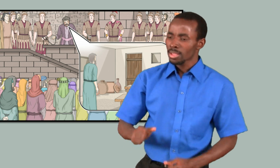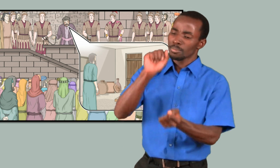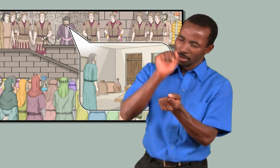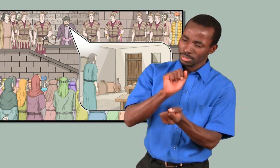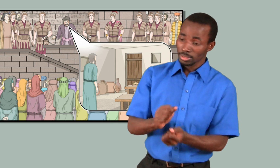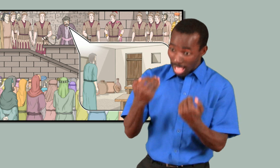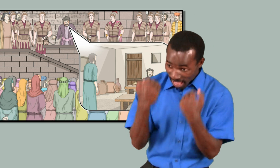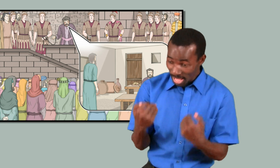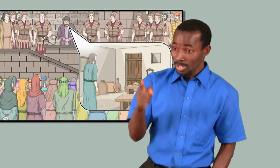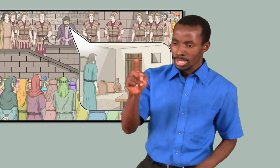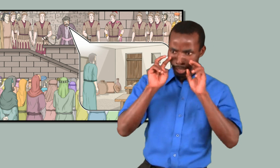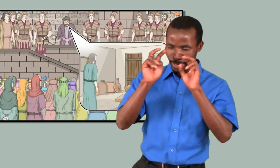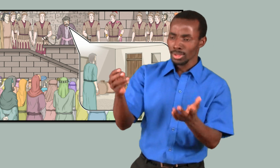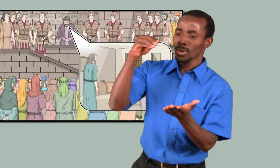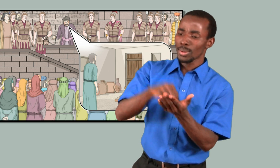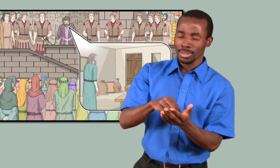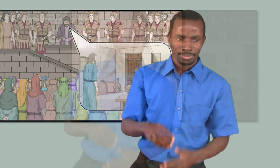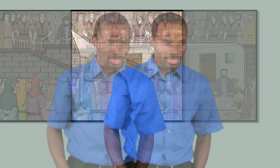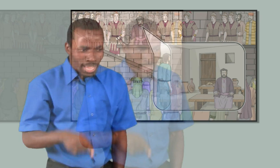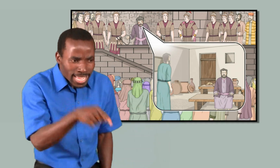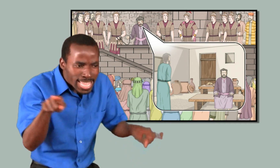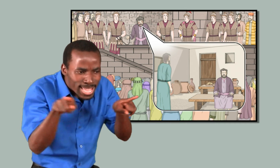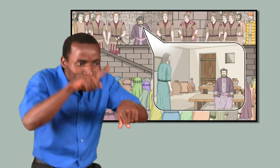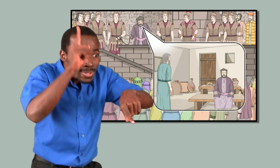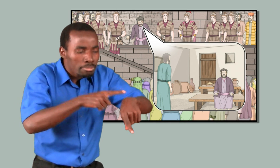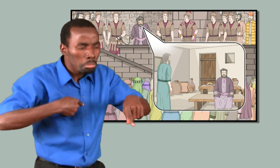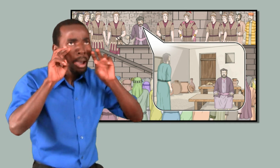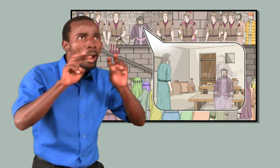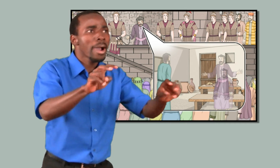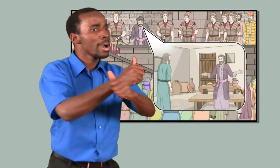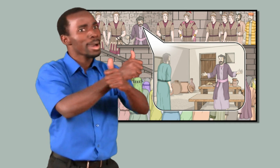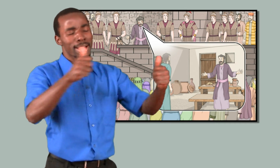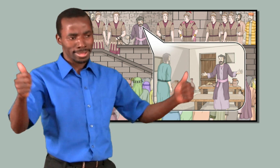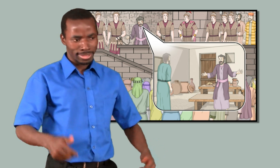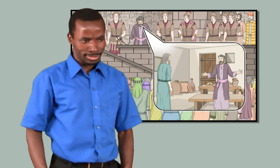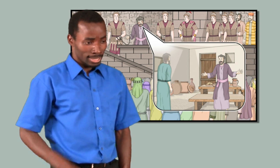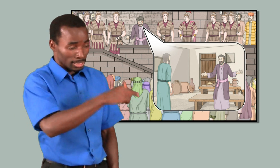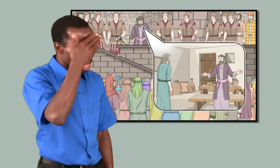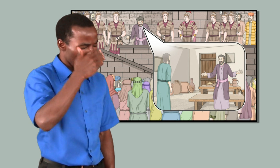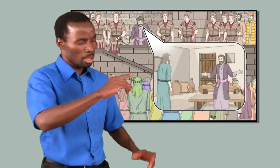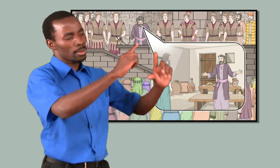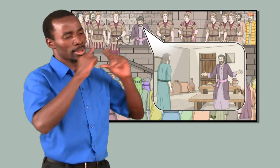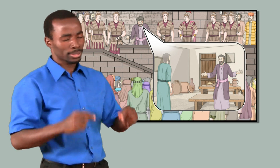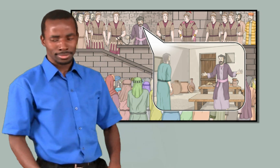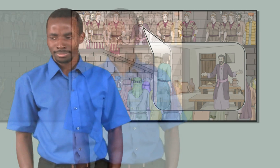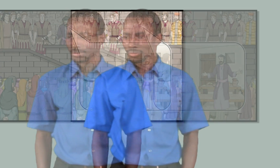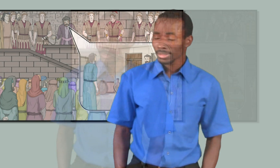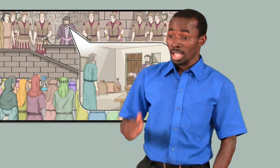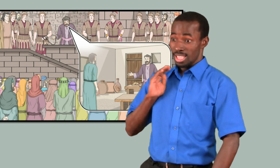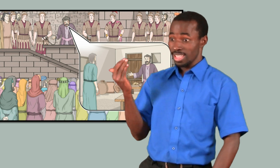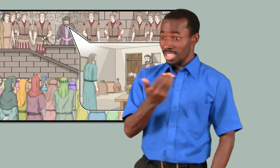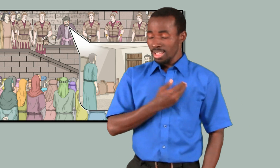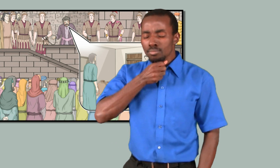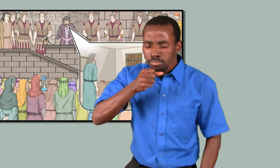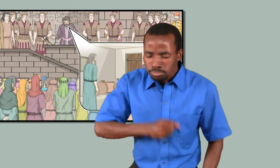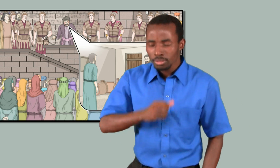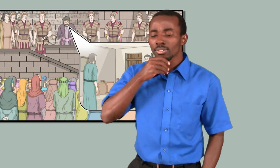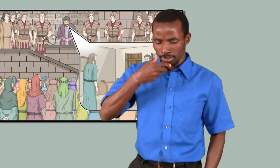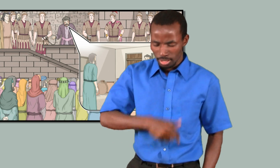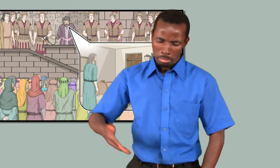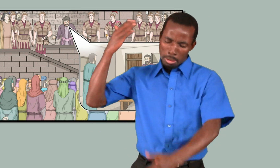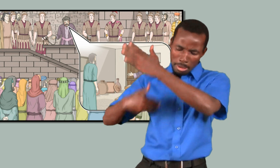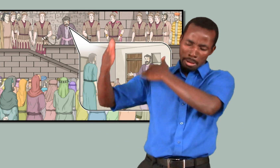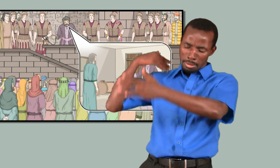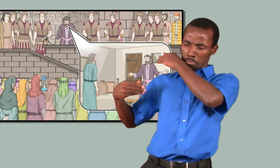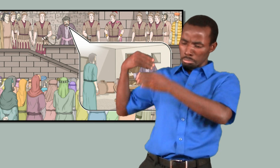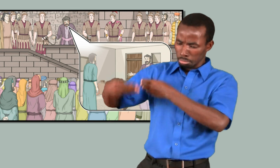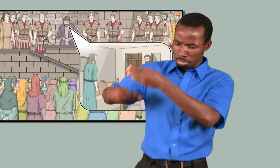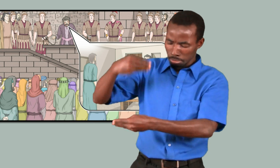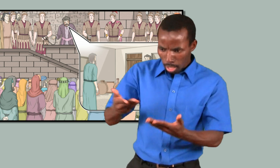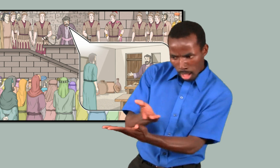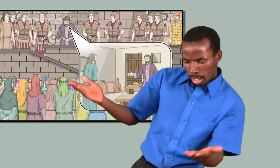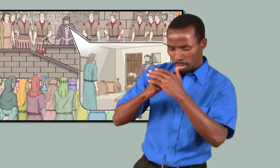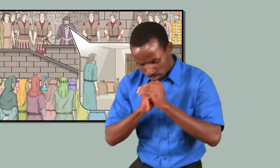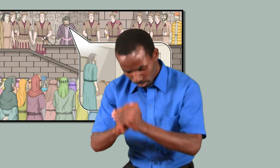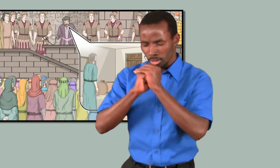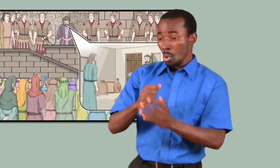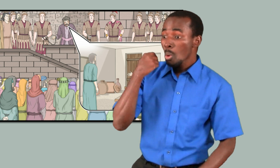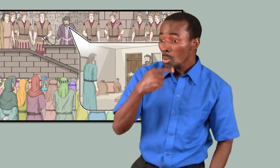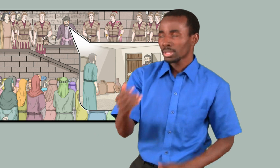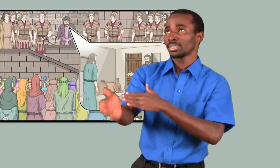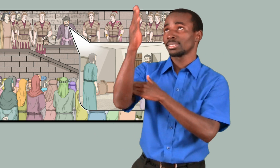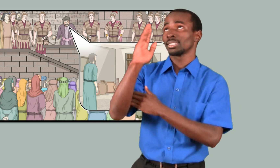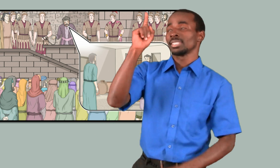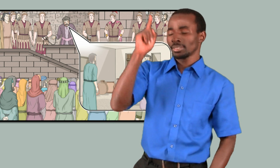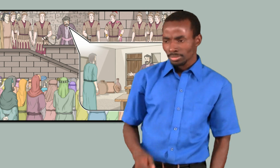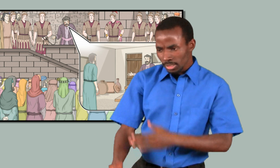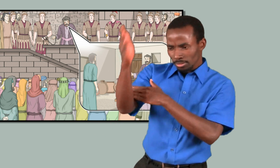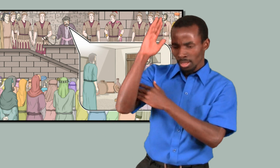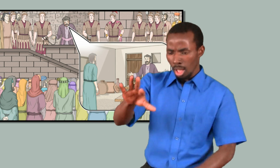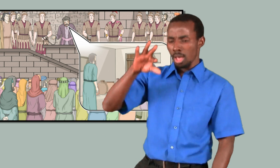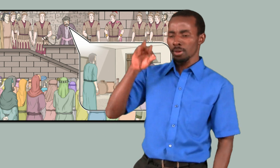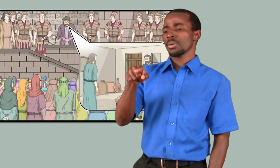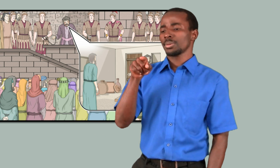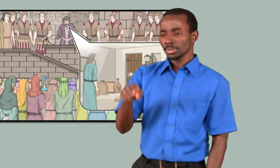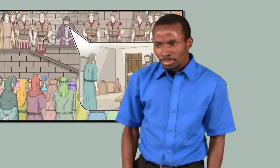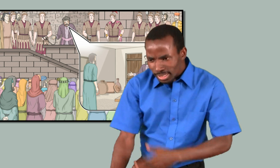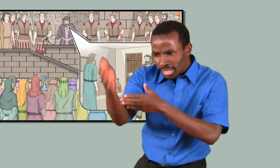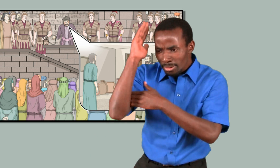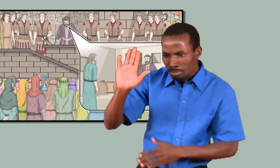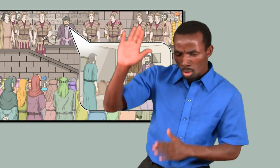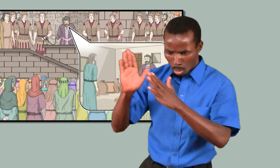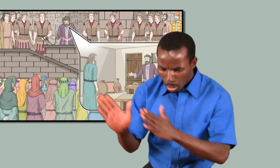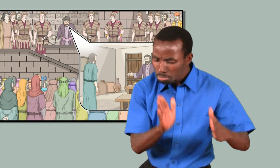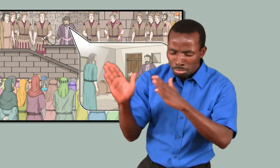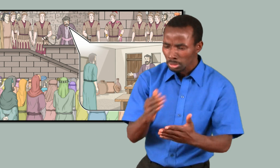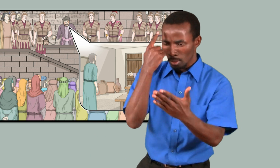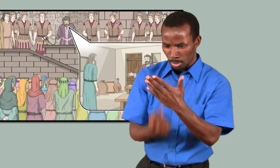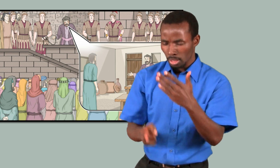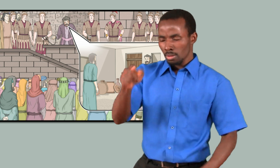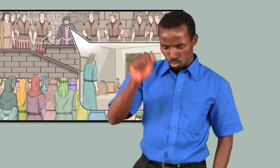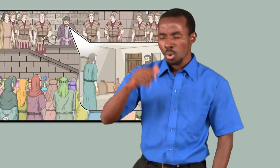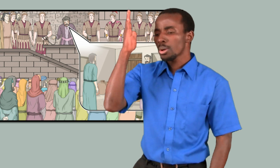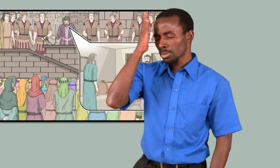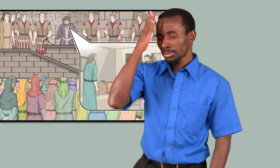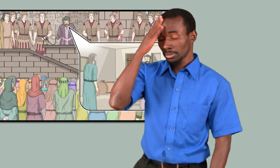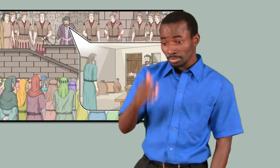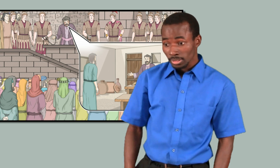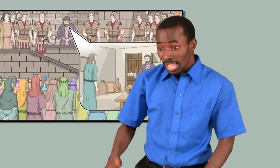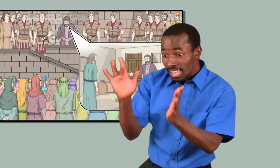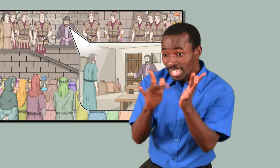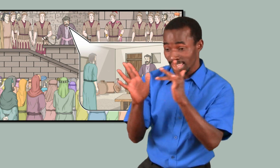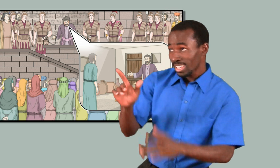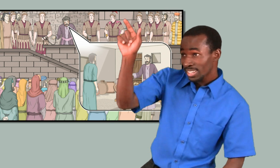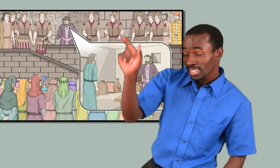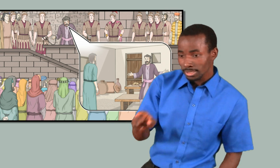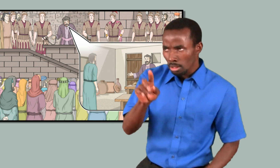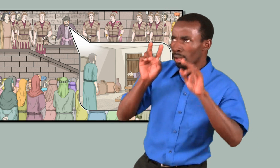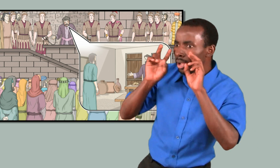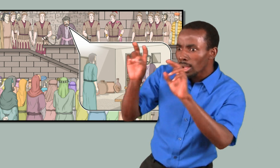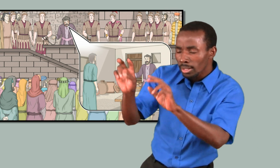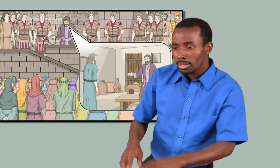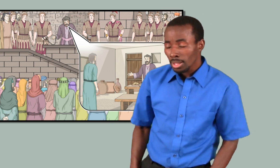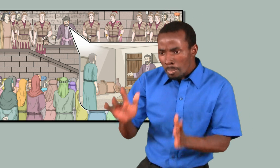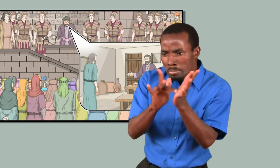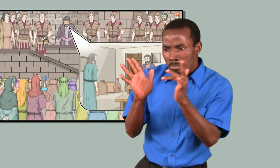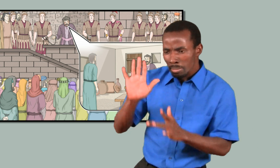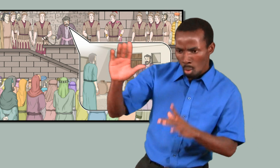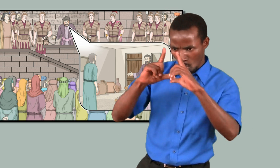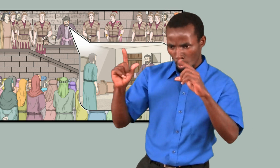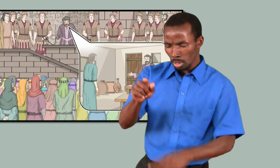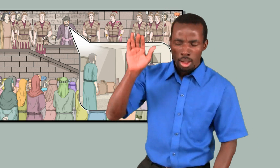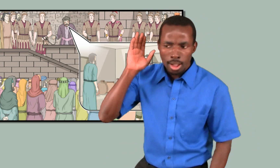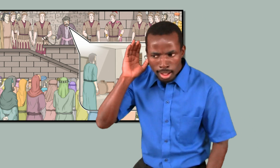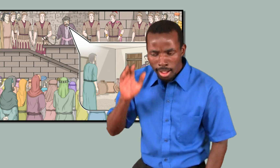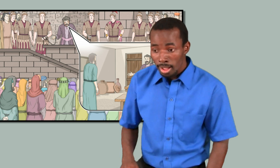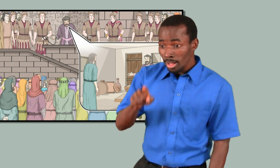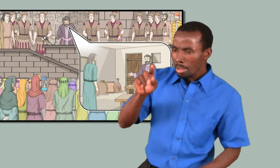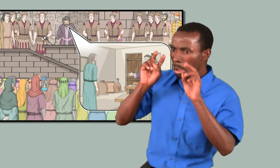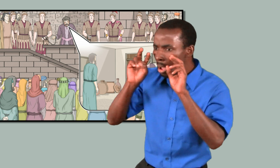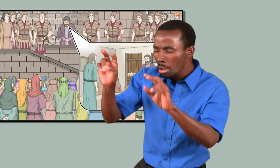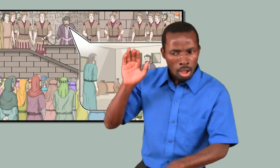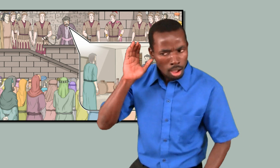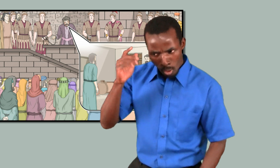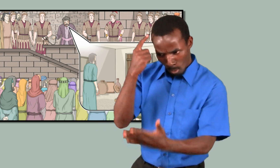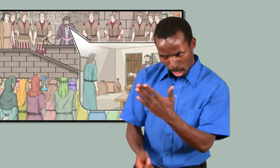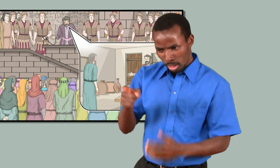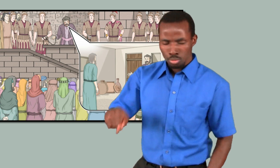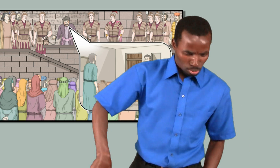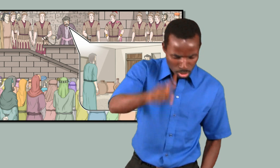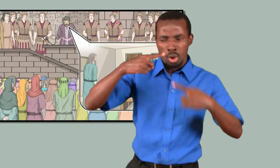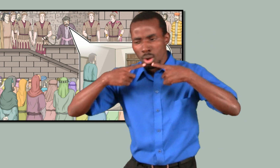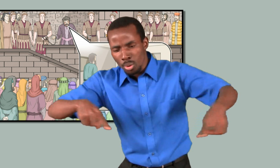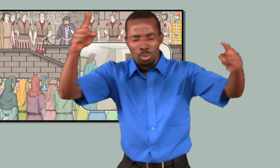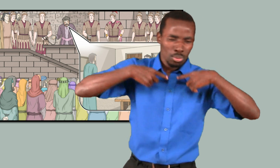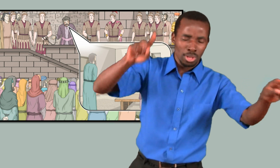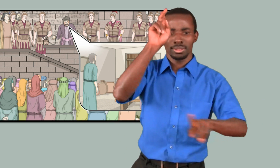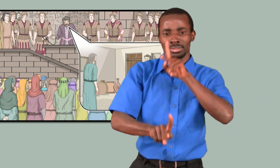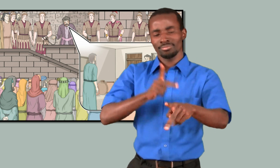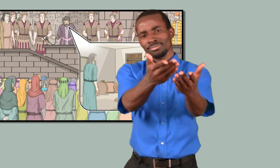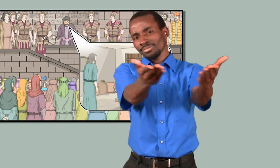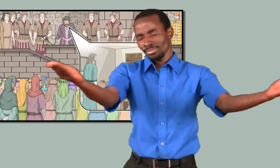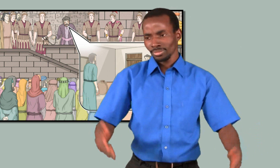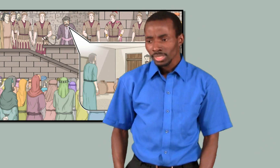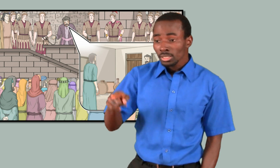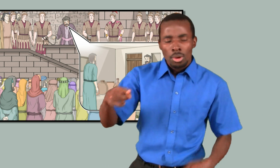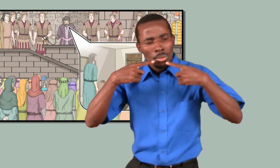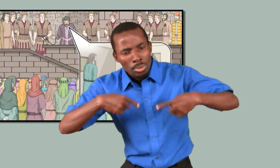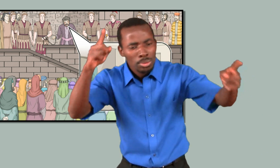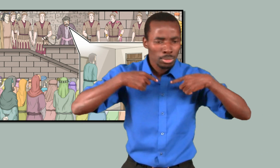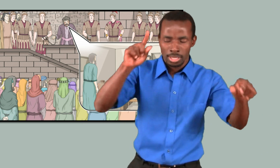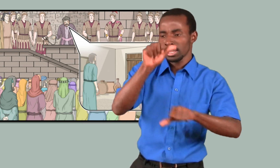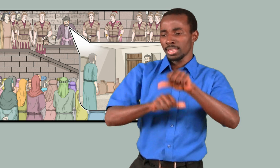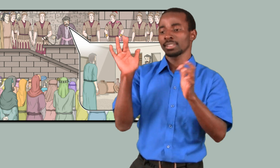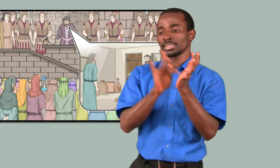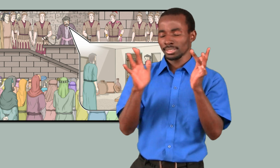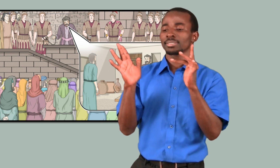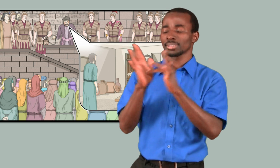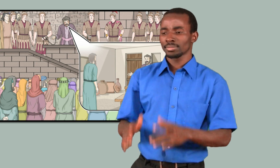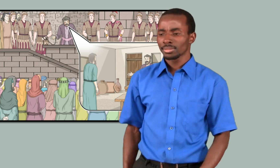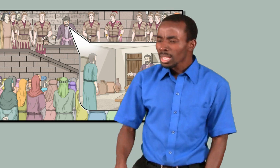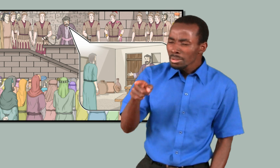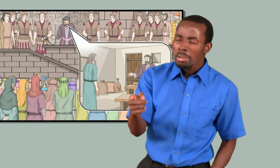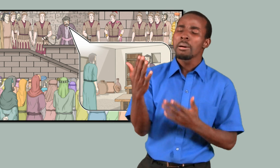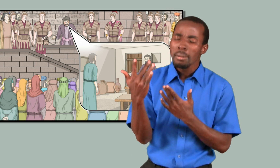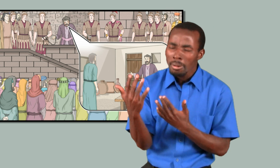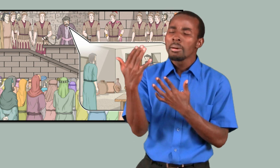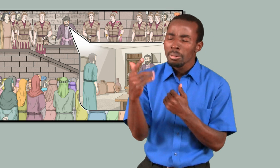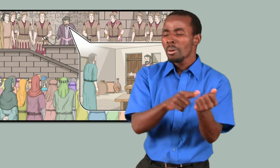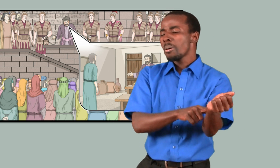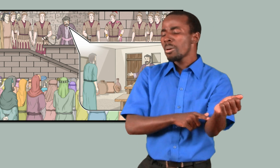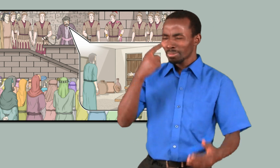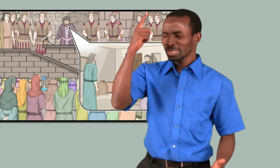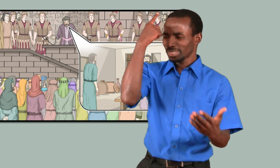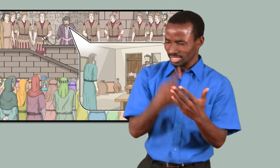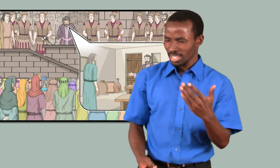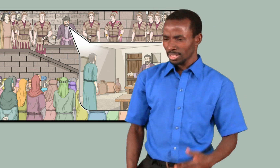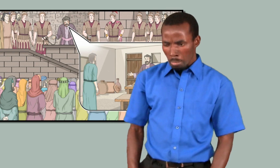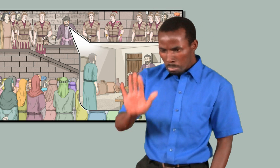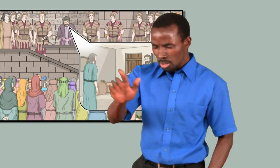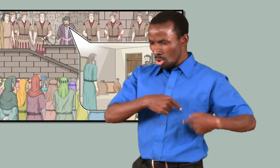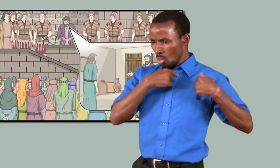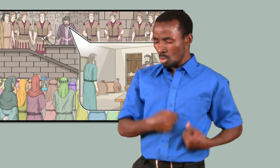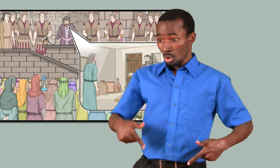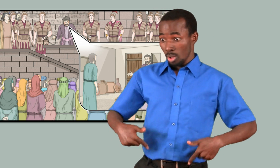Then he said, ‘The God of our fathers has appointed you to know His will, and to see the Righteous One, and to hear His voice. You will be His witness to everyone of what you have seen and heard. And now what are you waiting for?